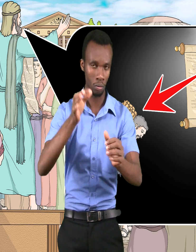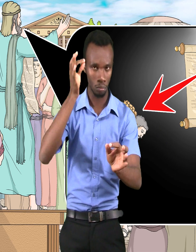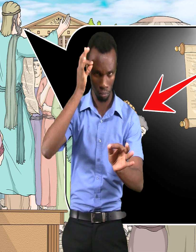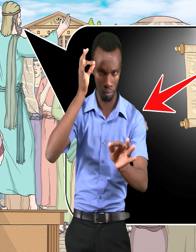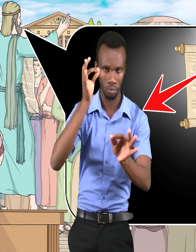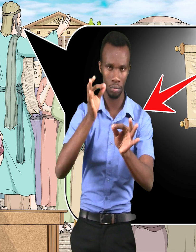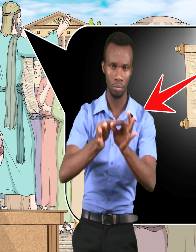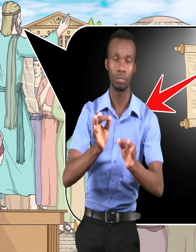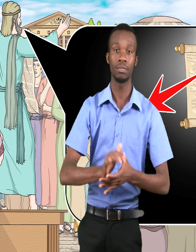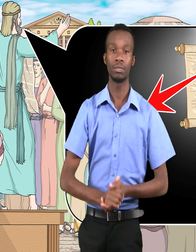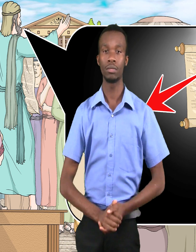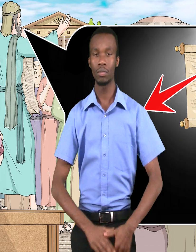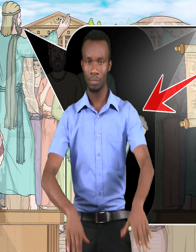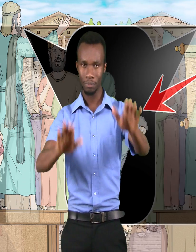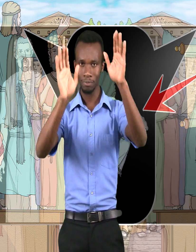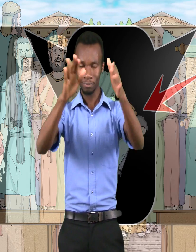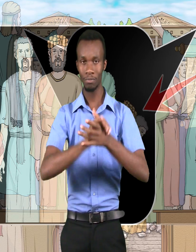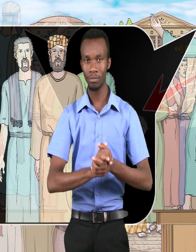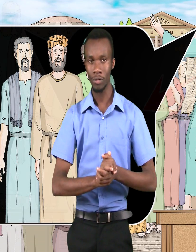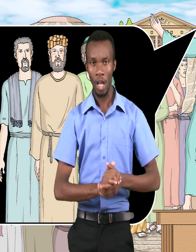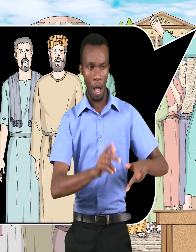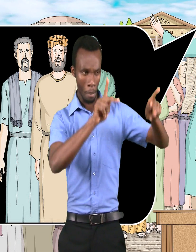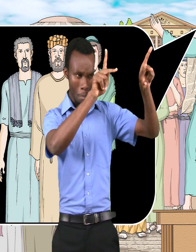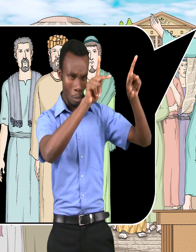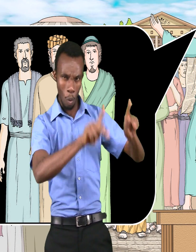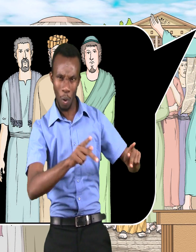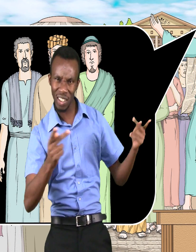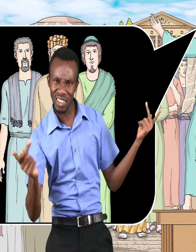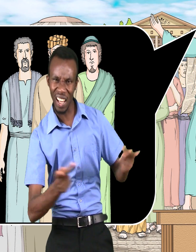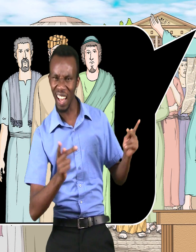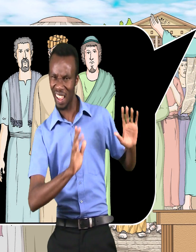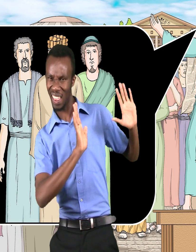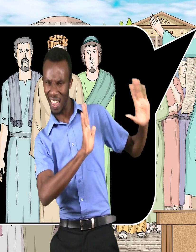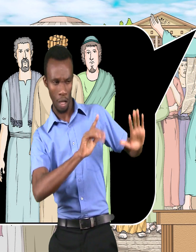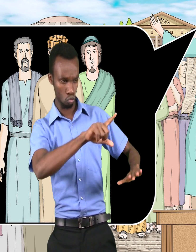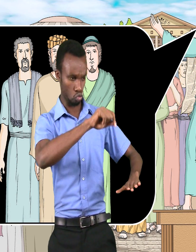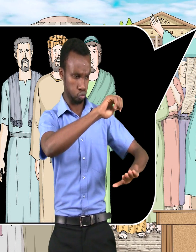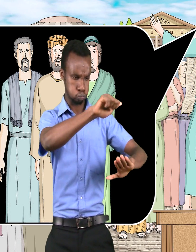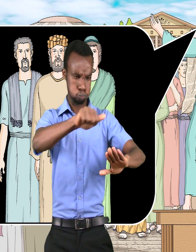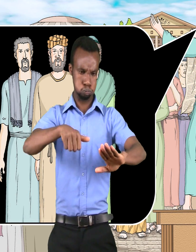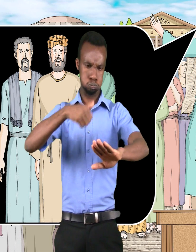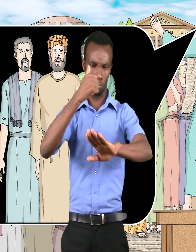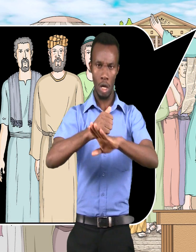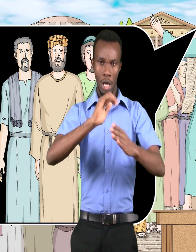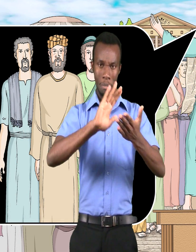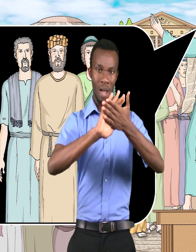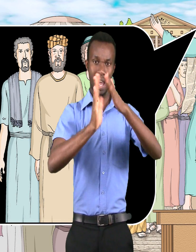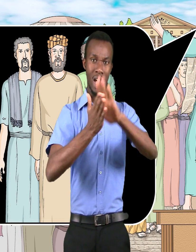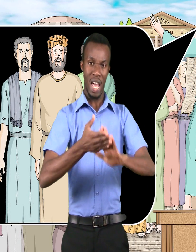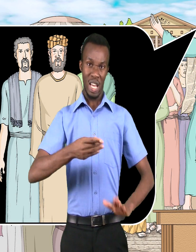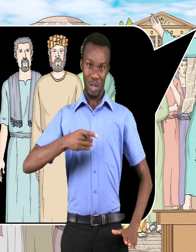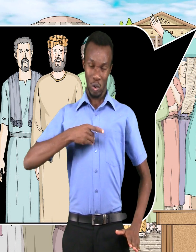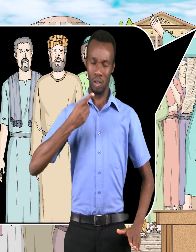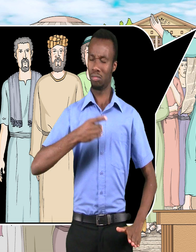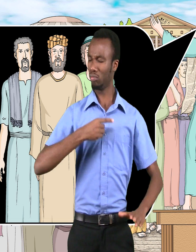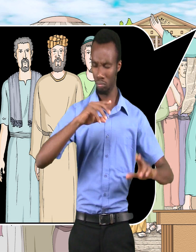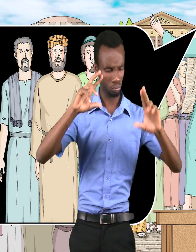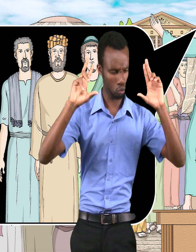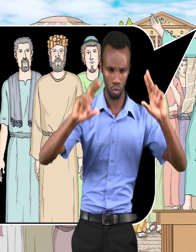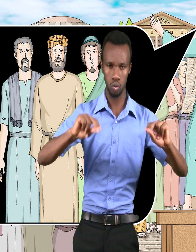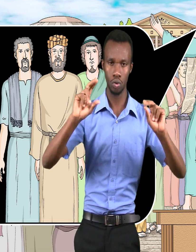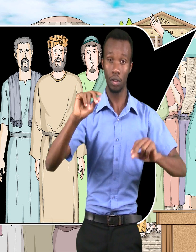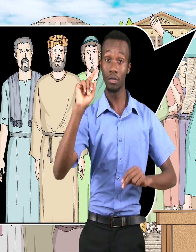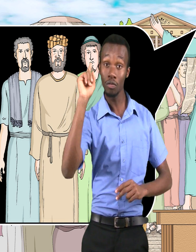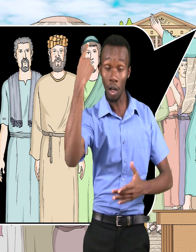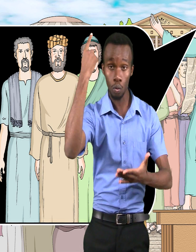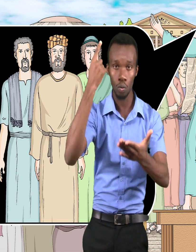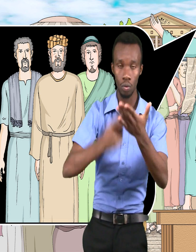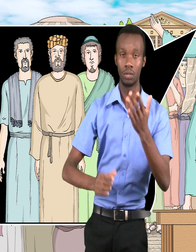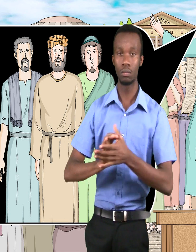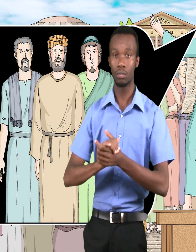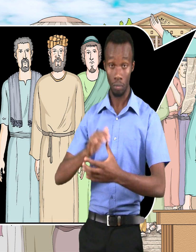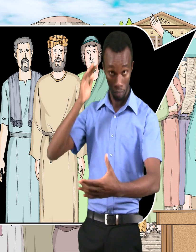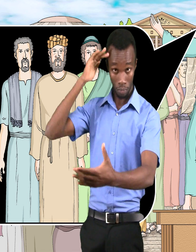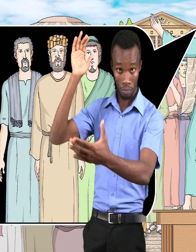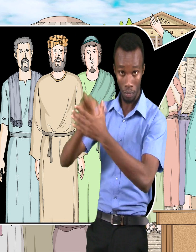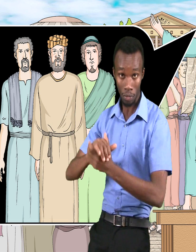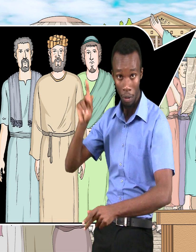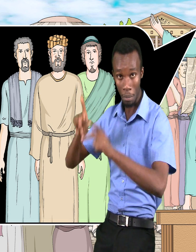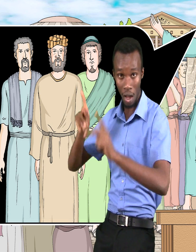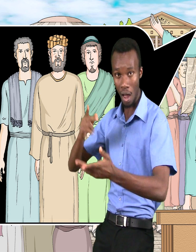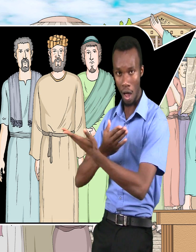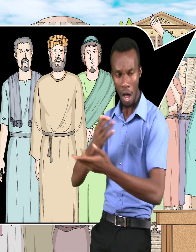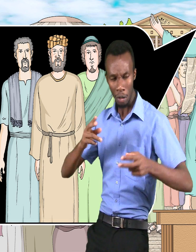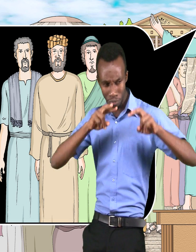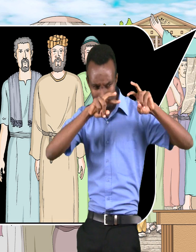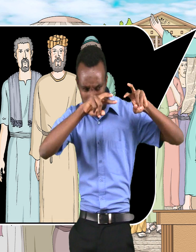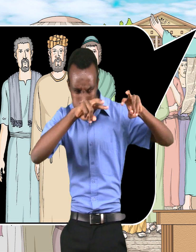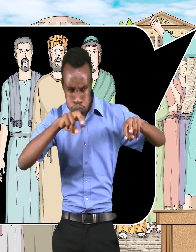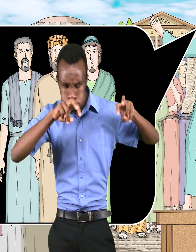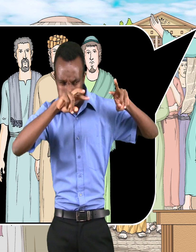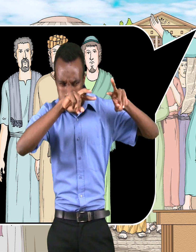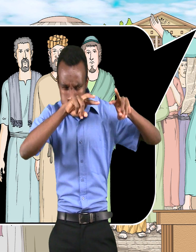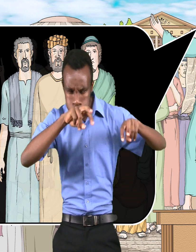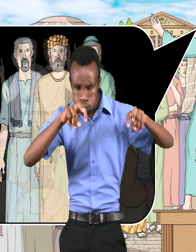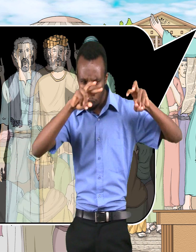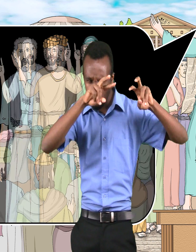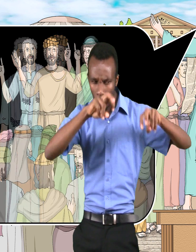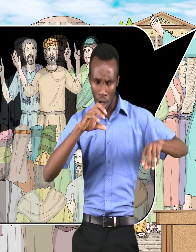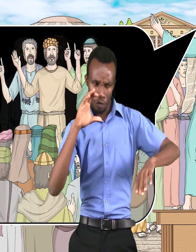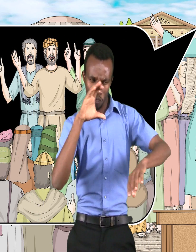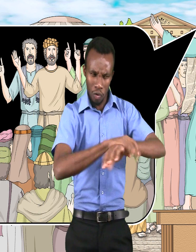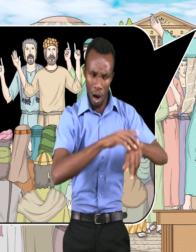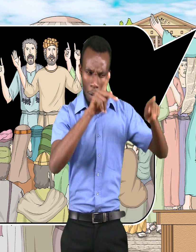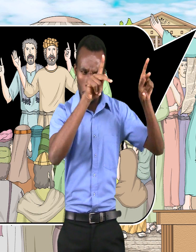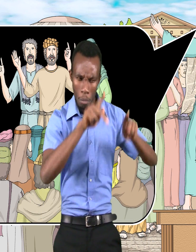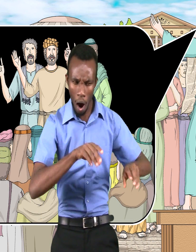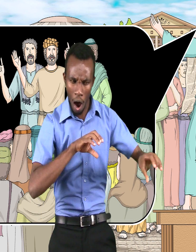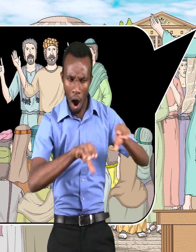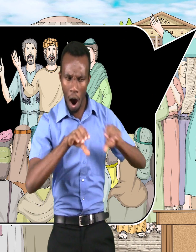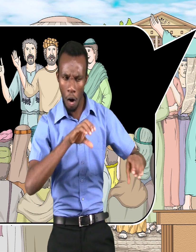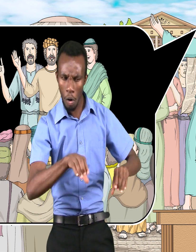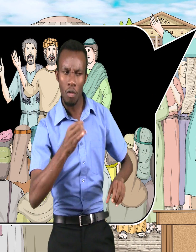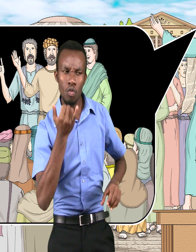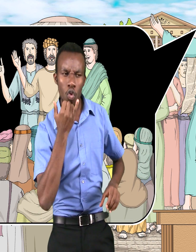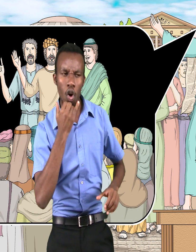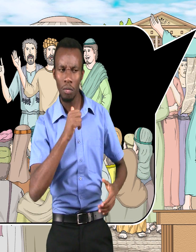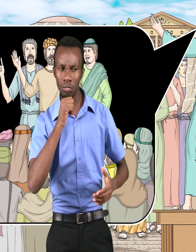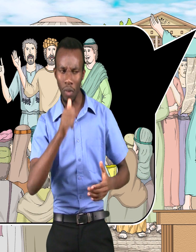Additionally, they must first be tested.